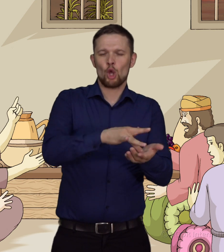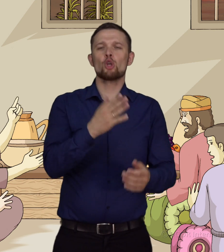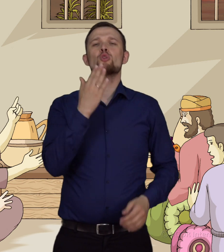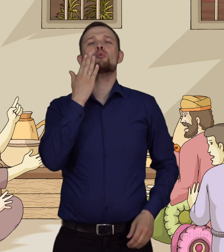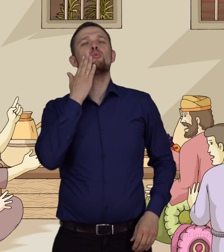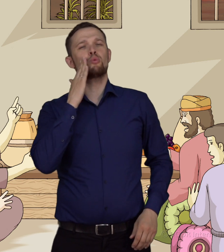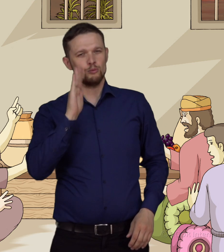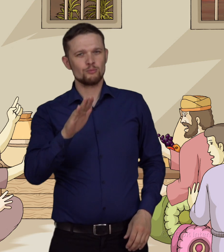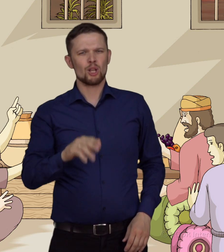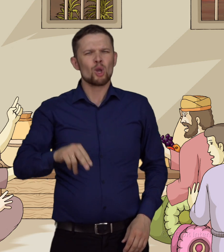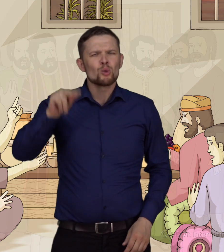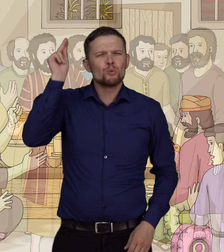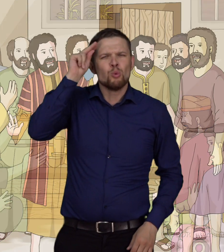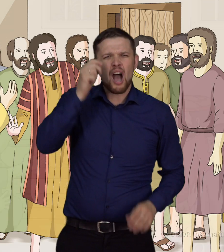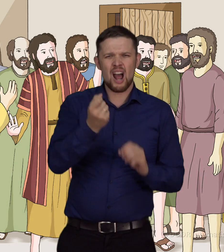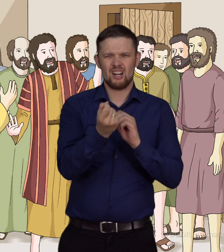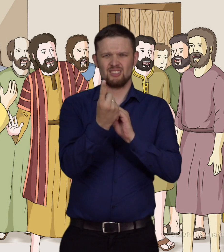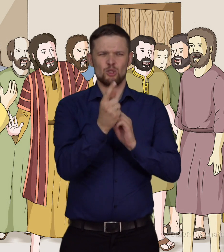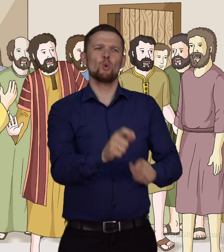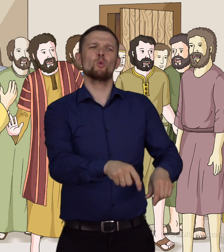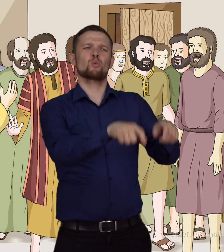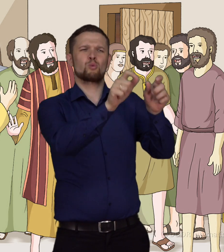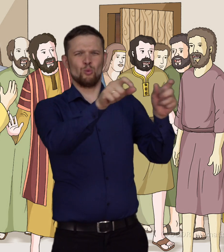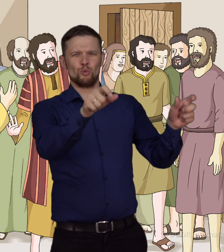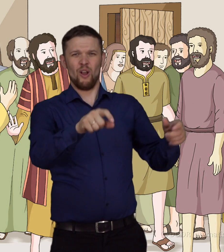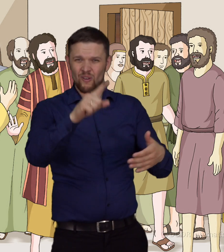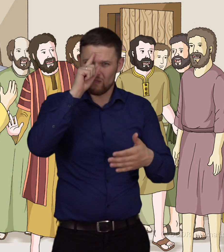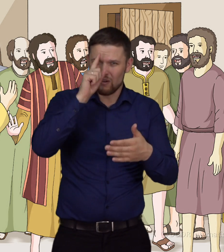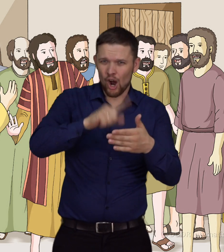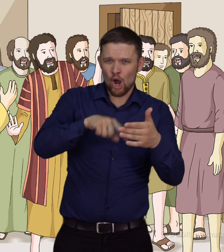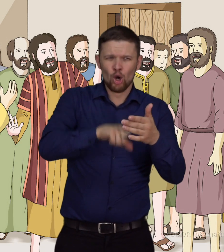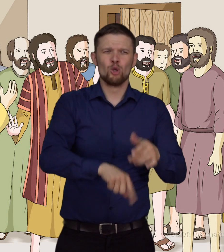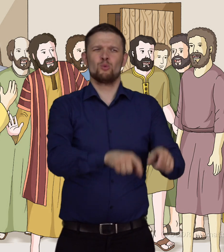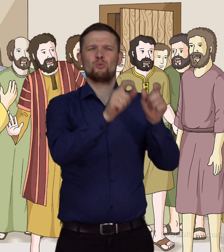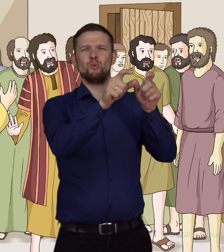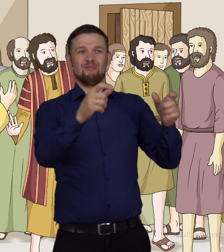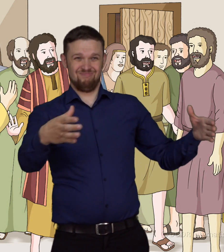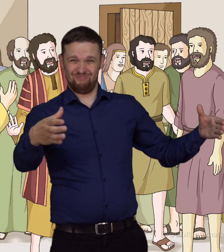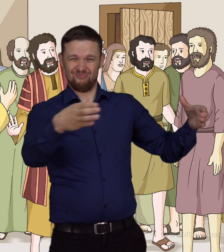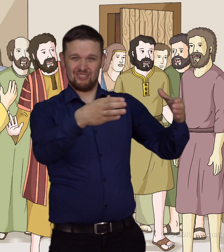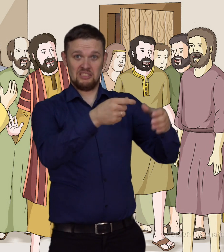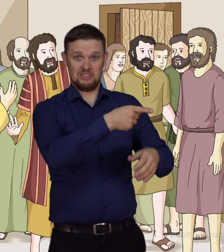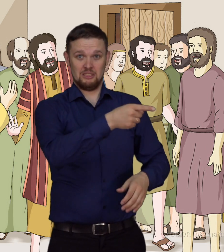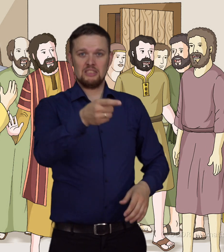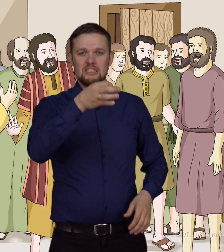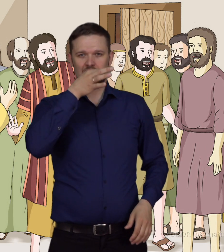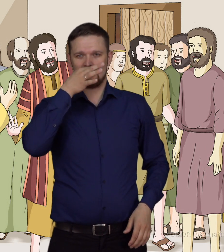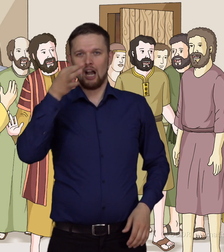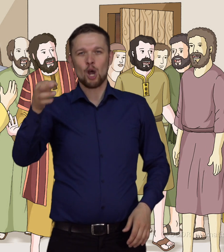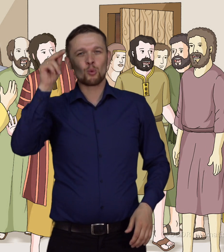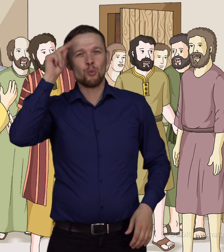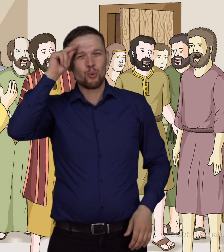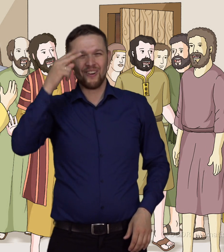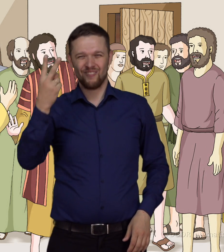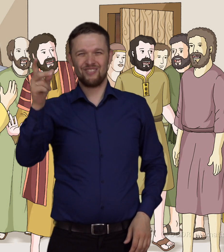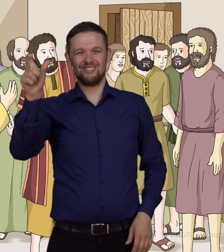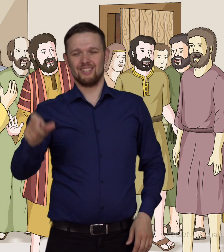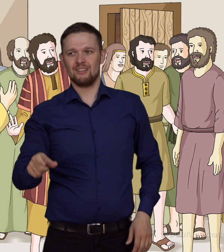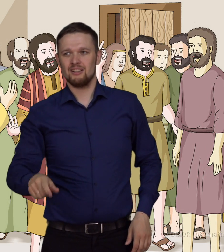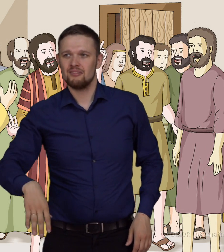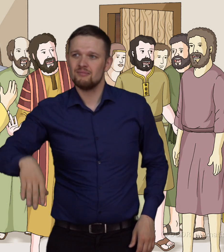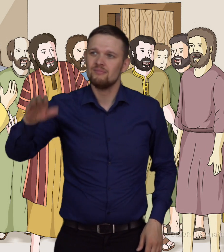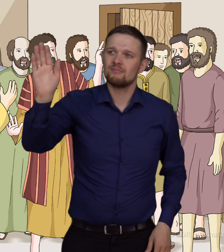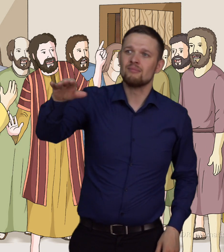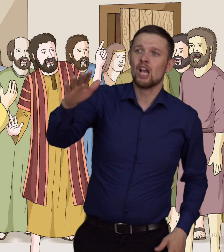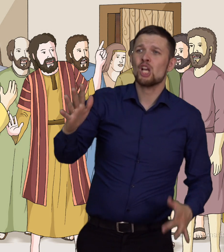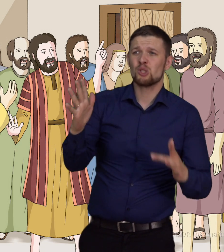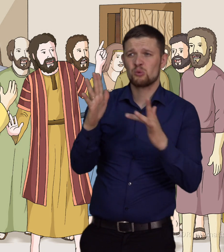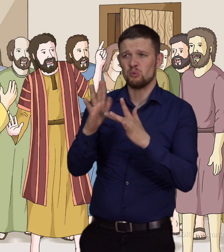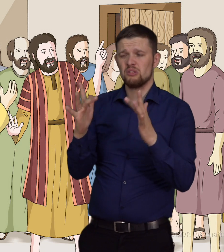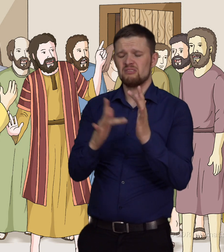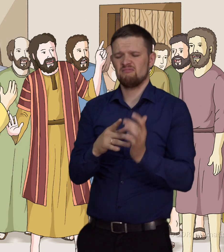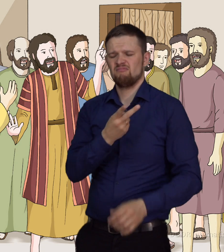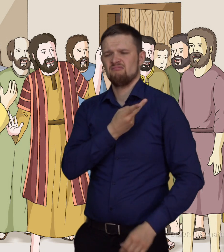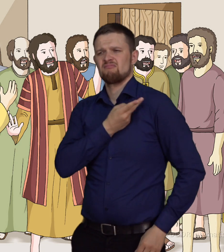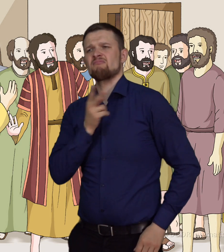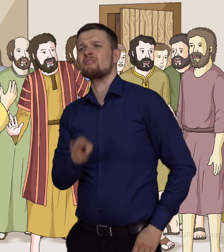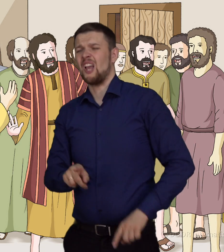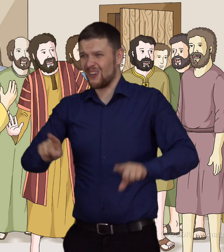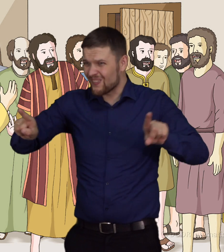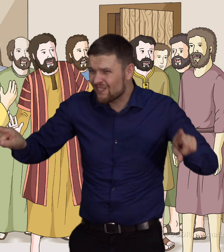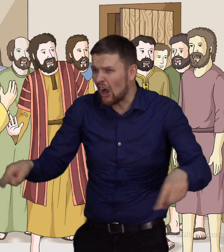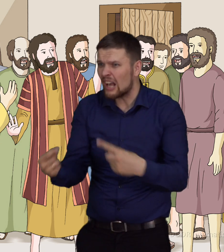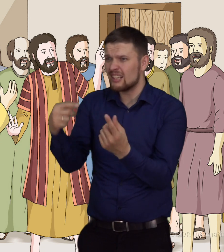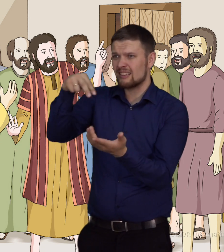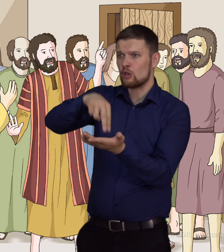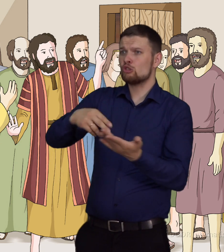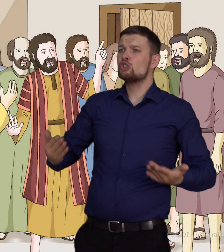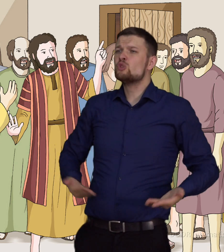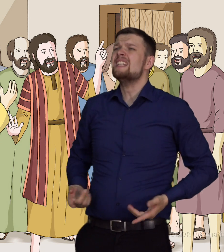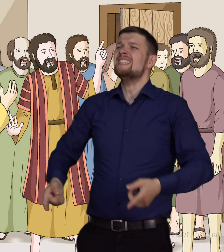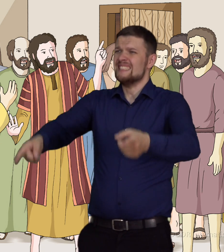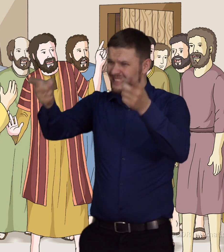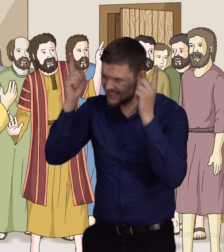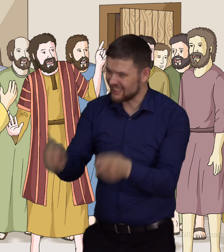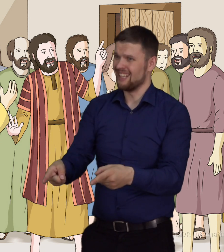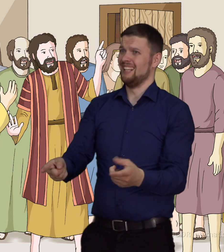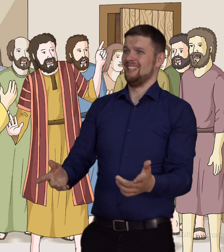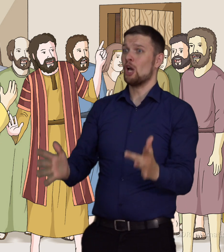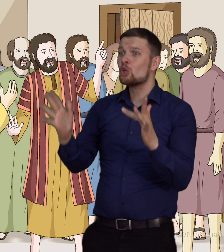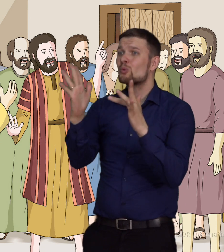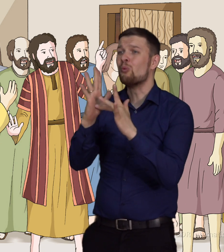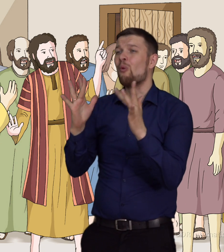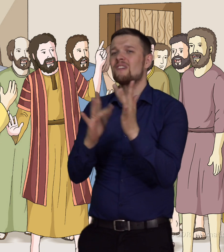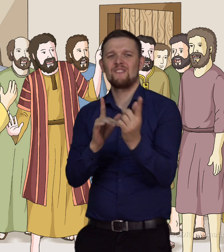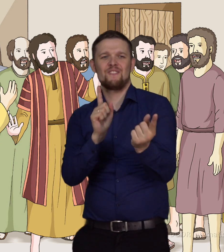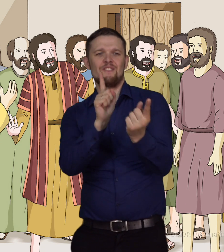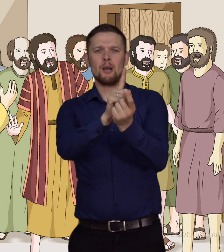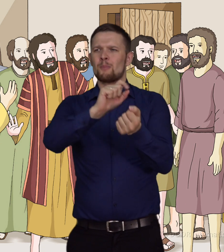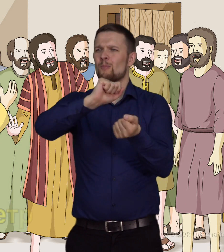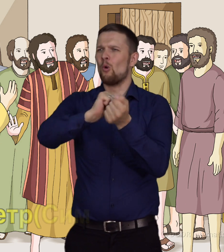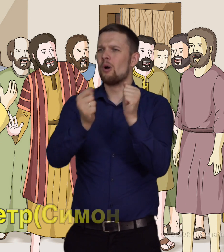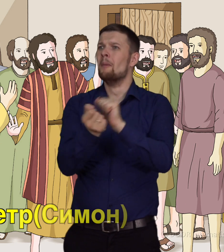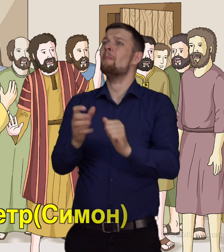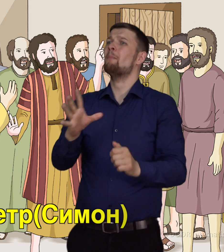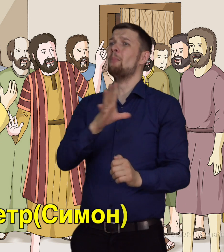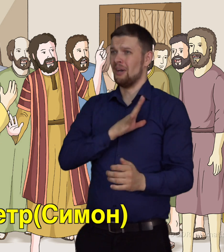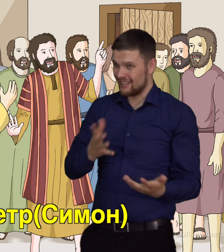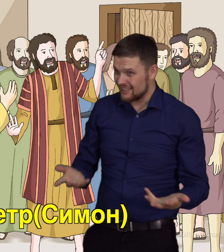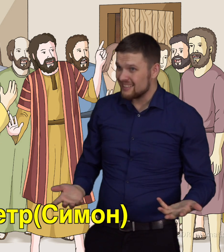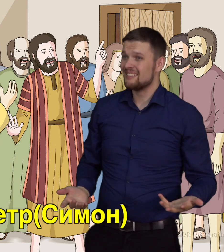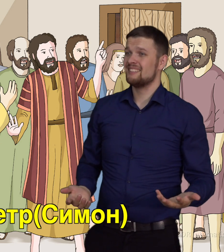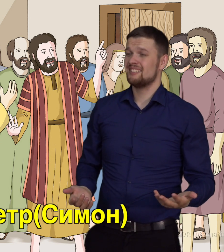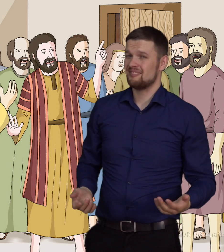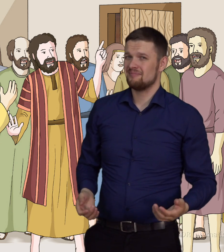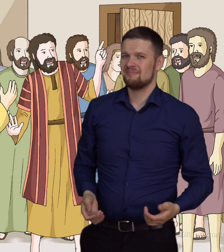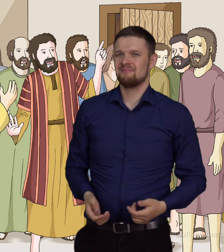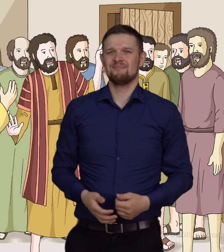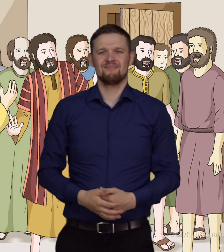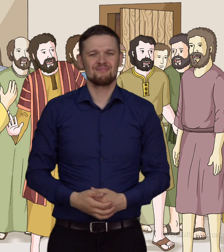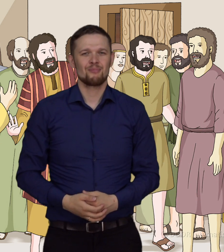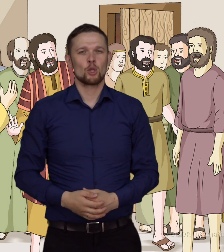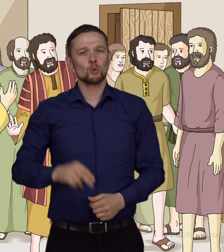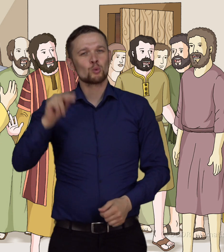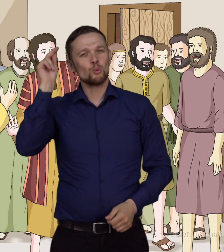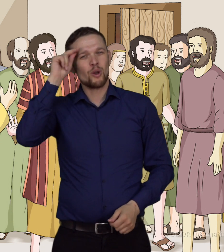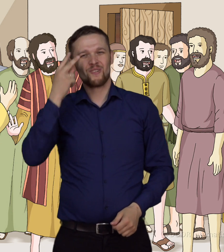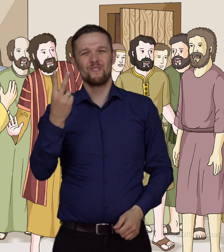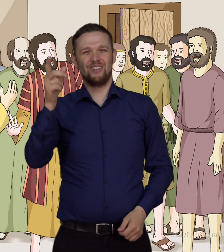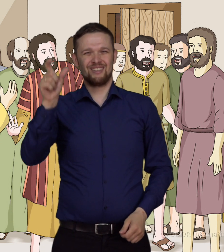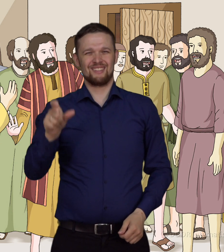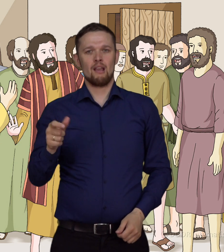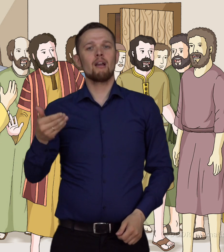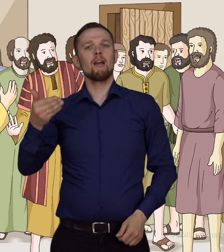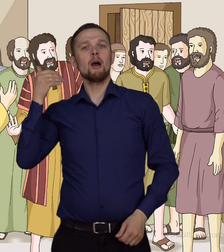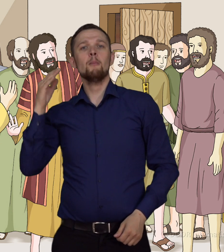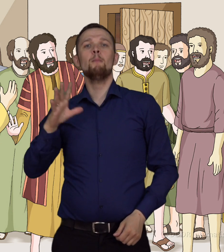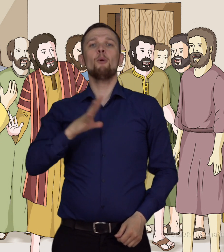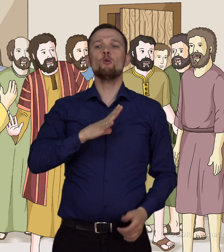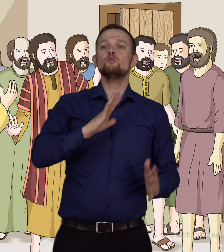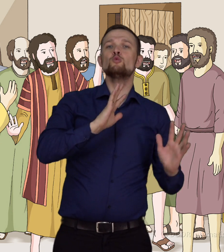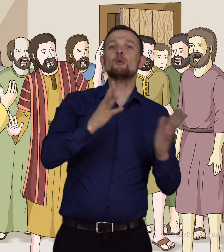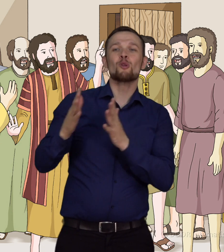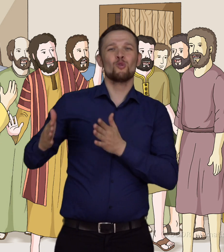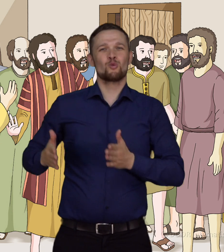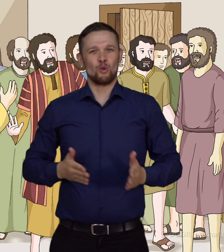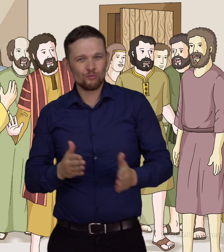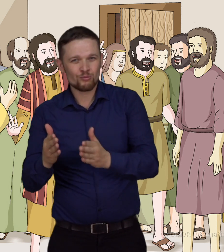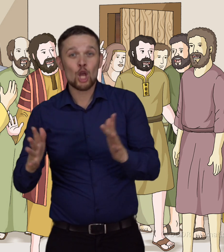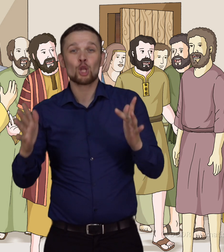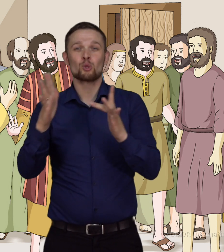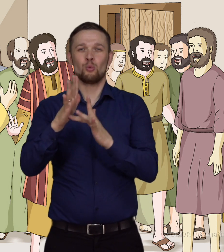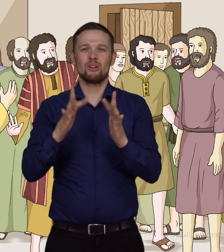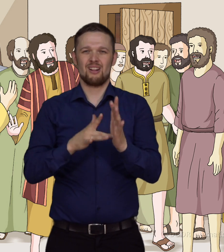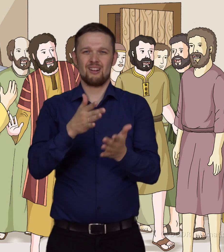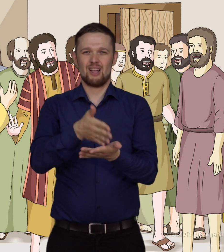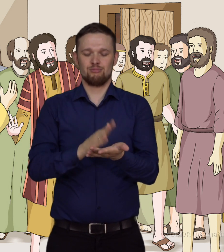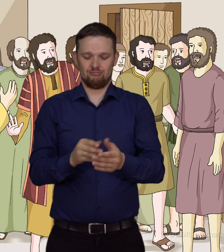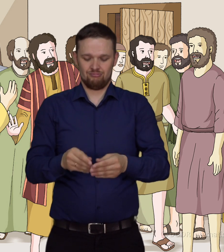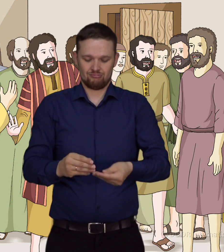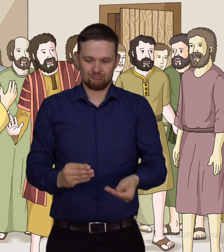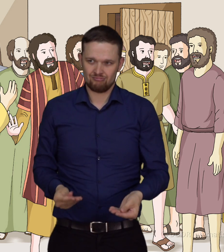There they found the Eleven and those with them, gathered together and saying, “The Lord has indeed risen and has appeared to Simon!”